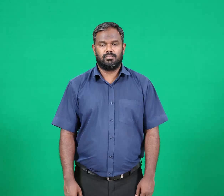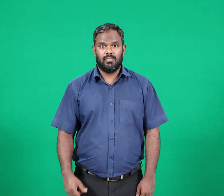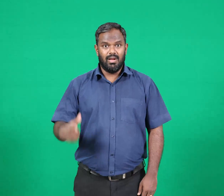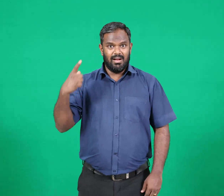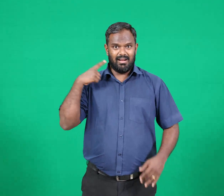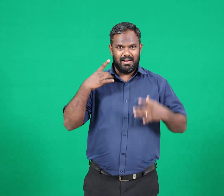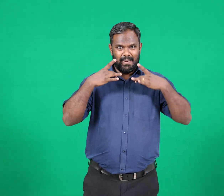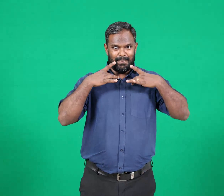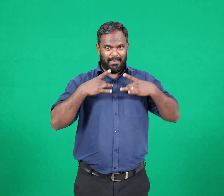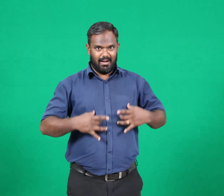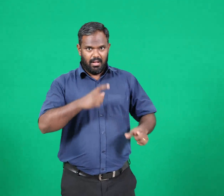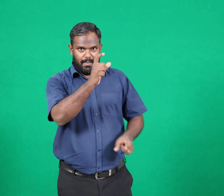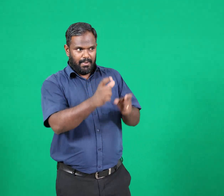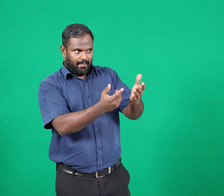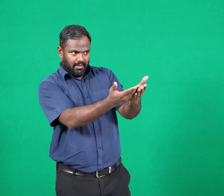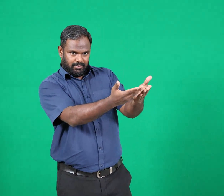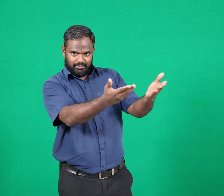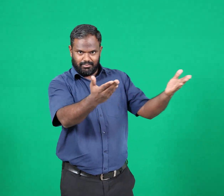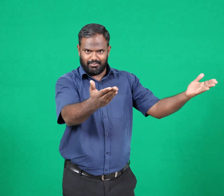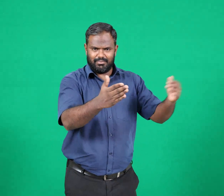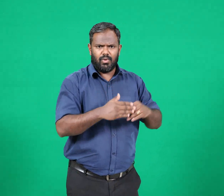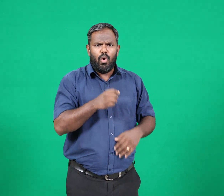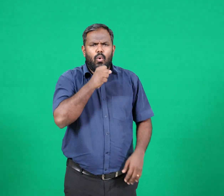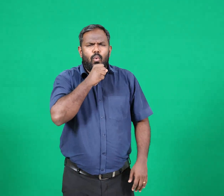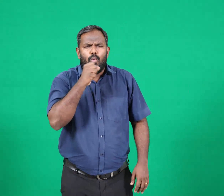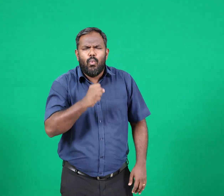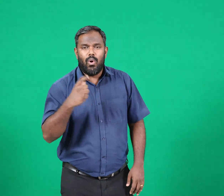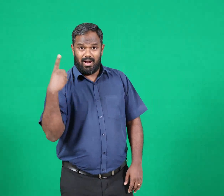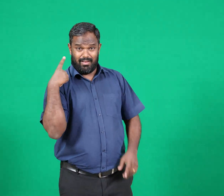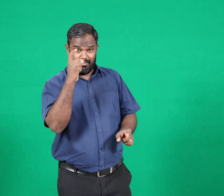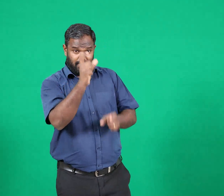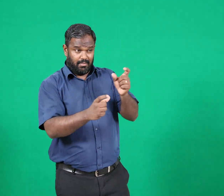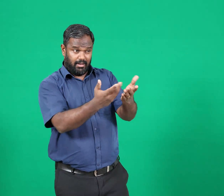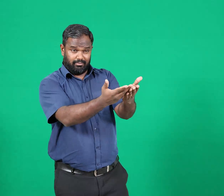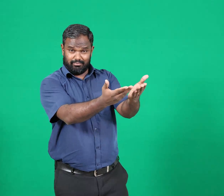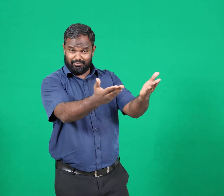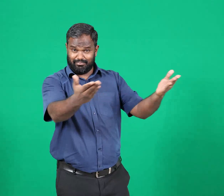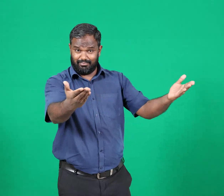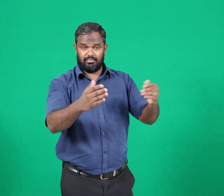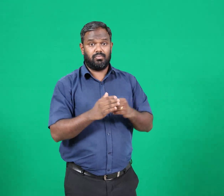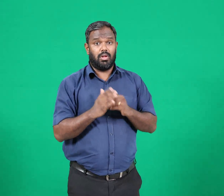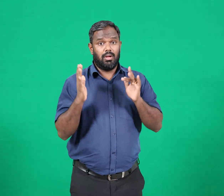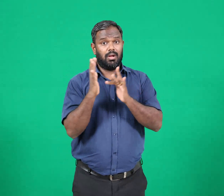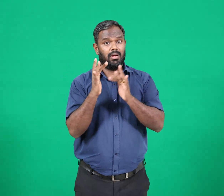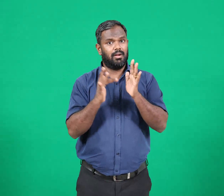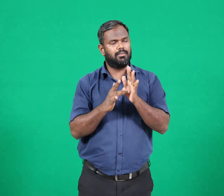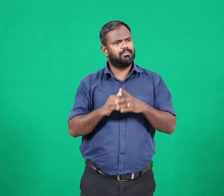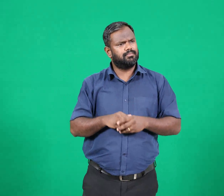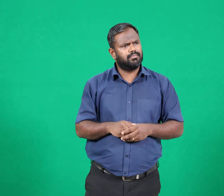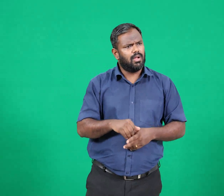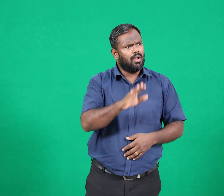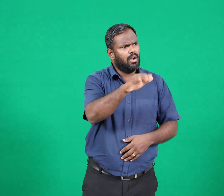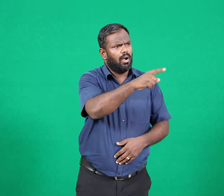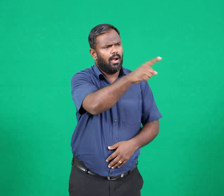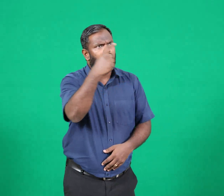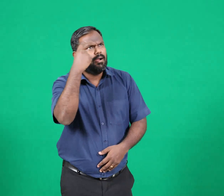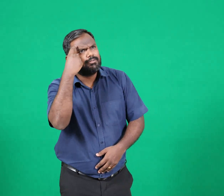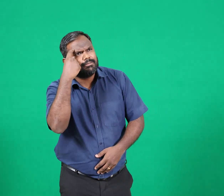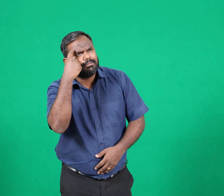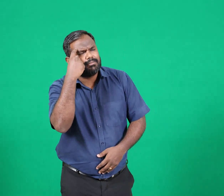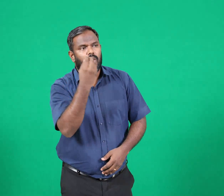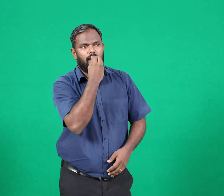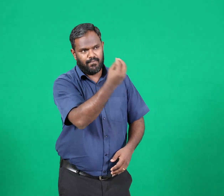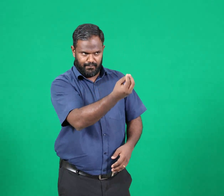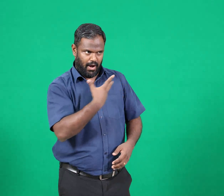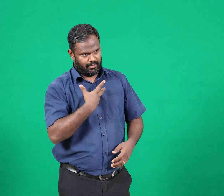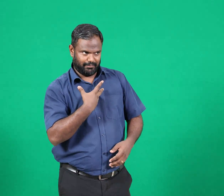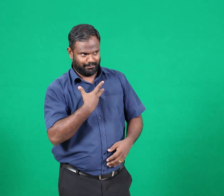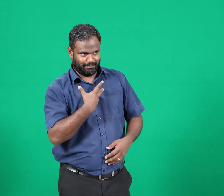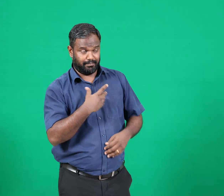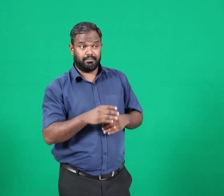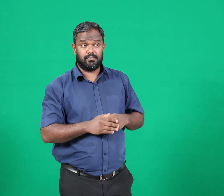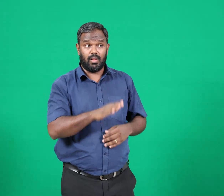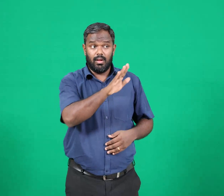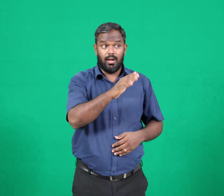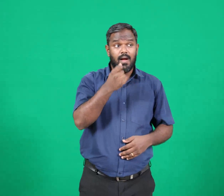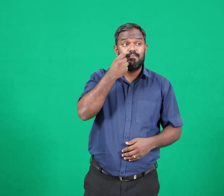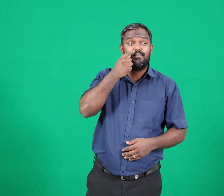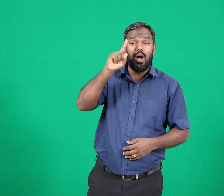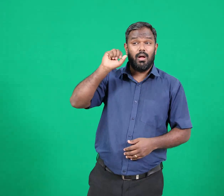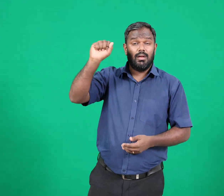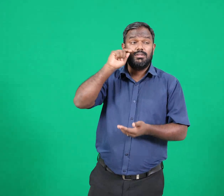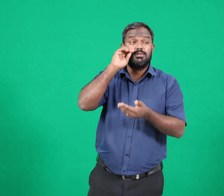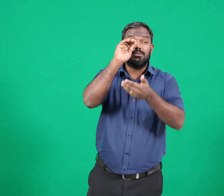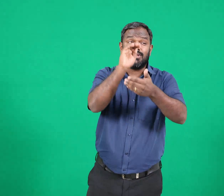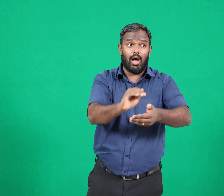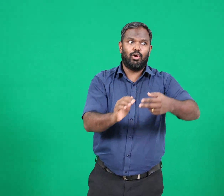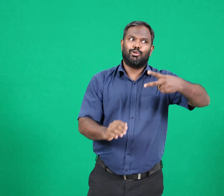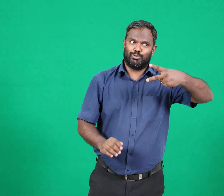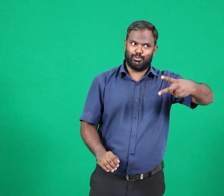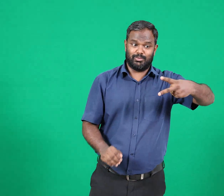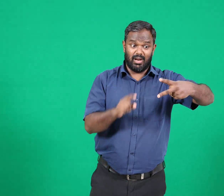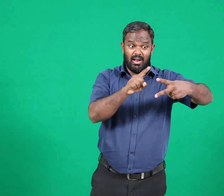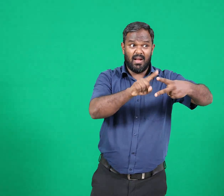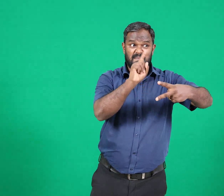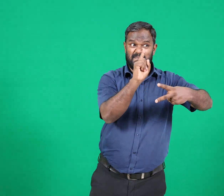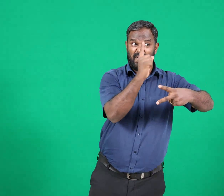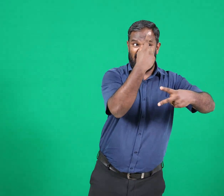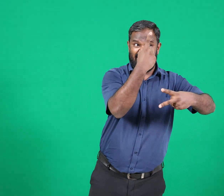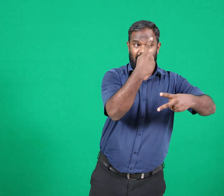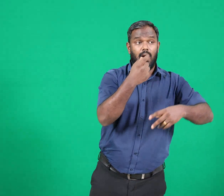But what do you think? There was a man who had two sons.